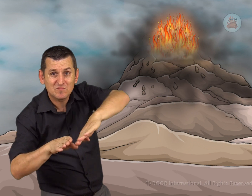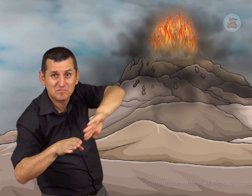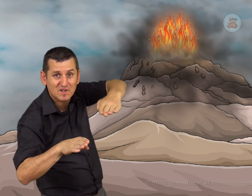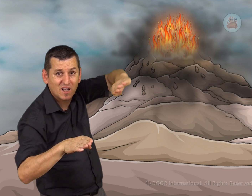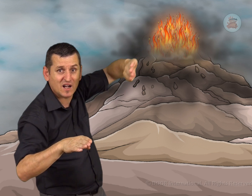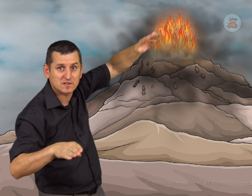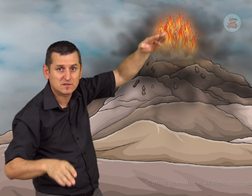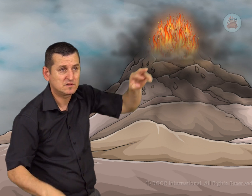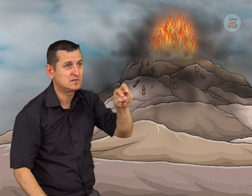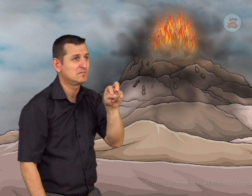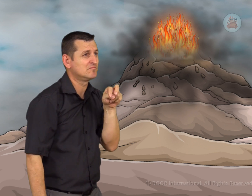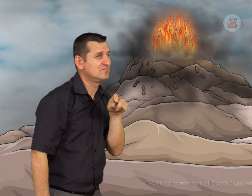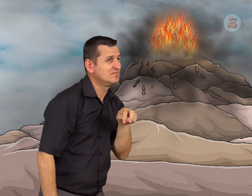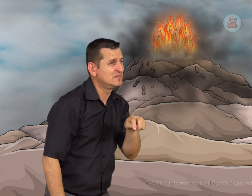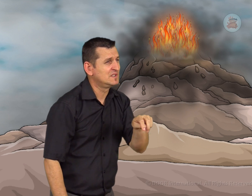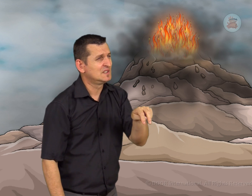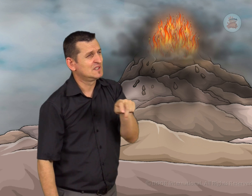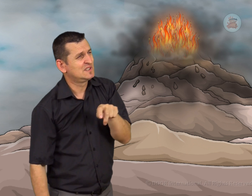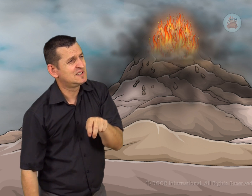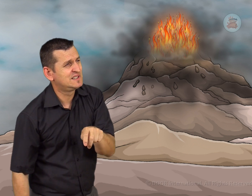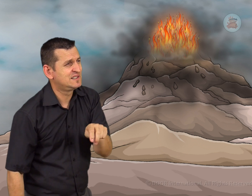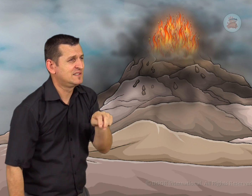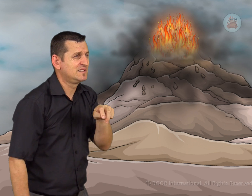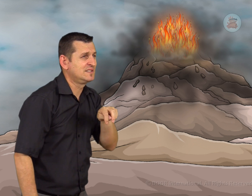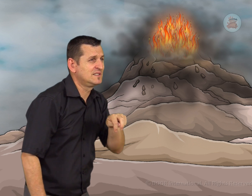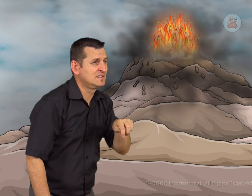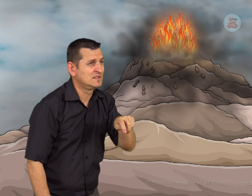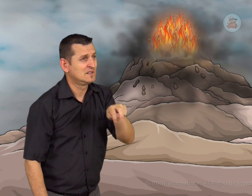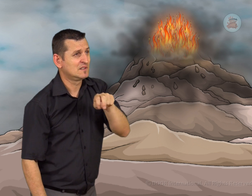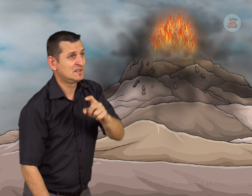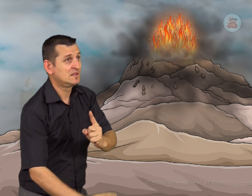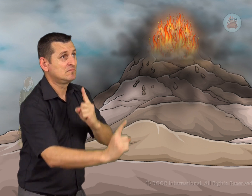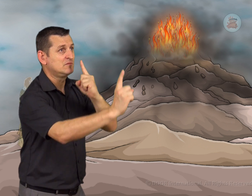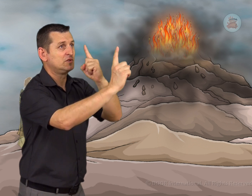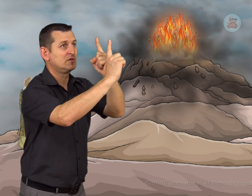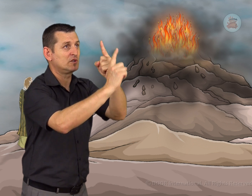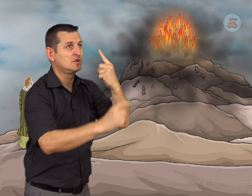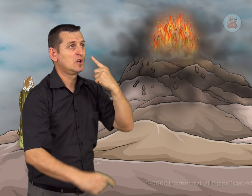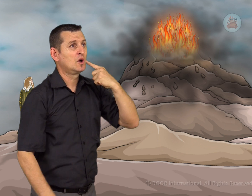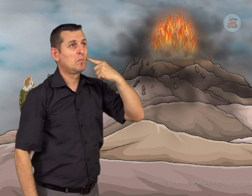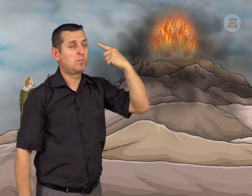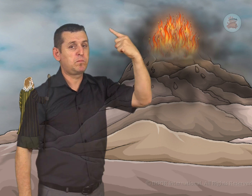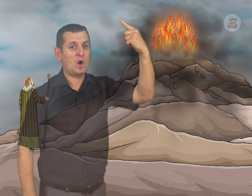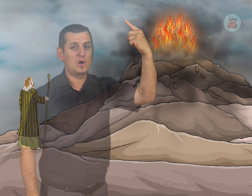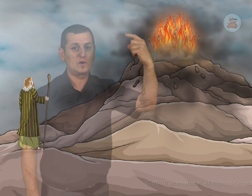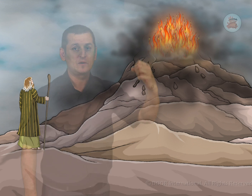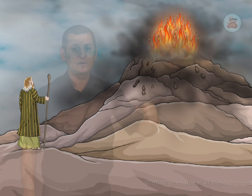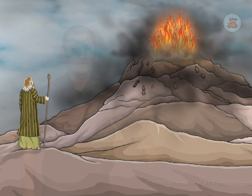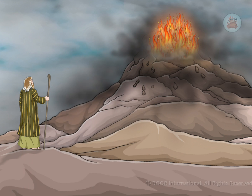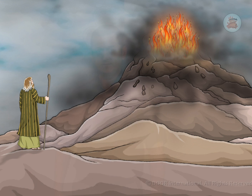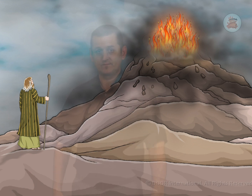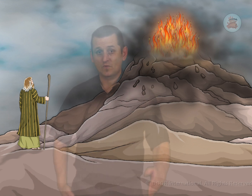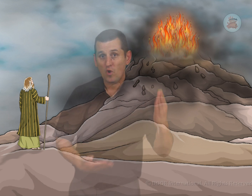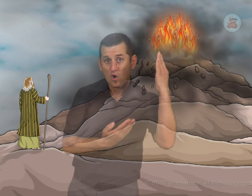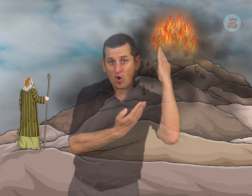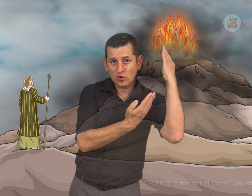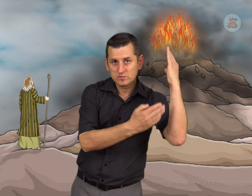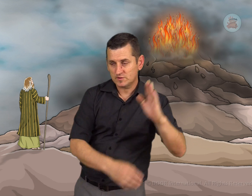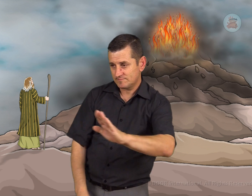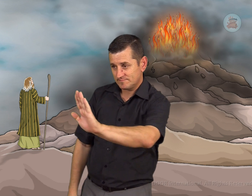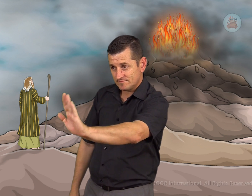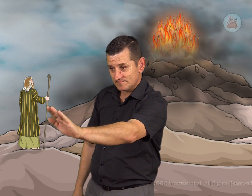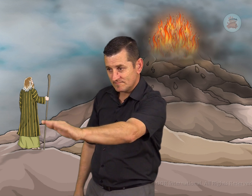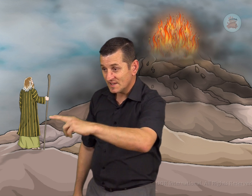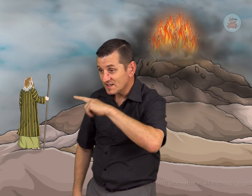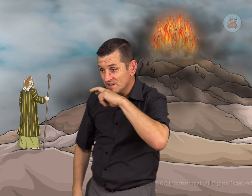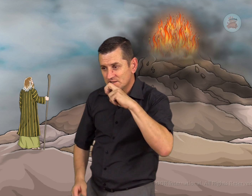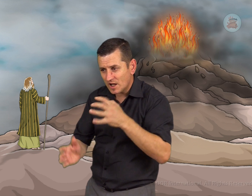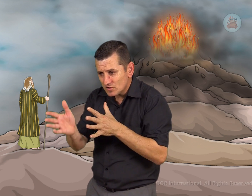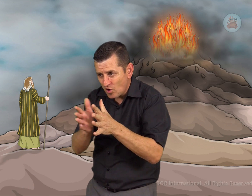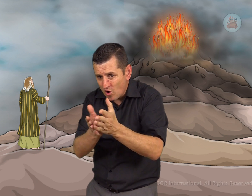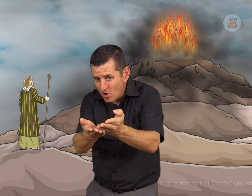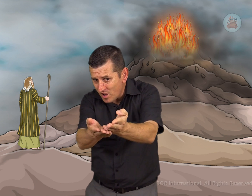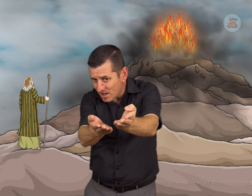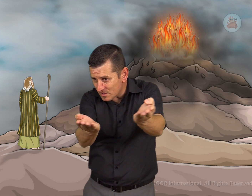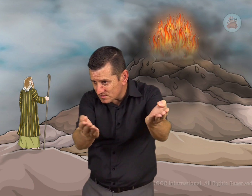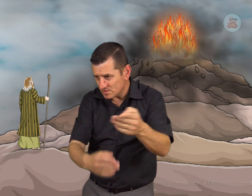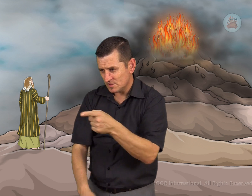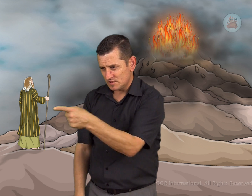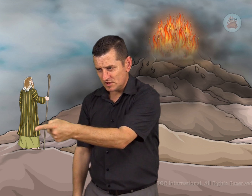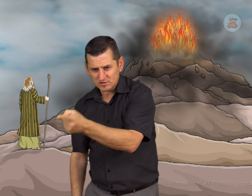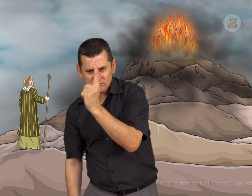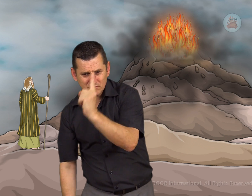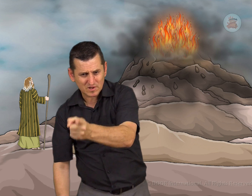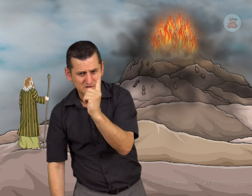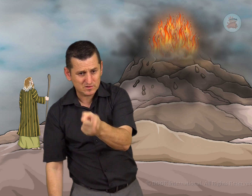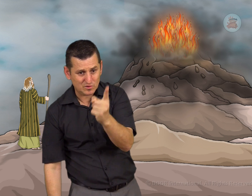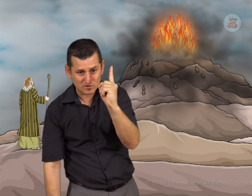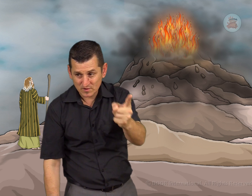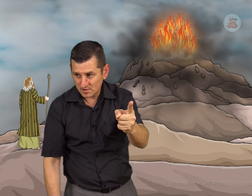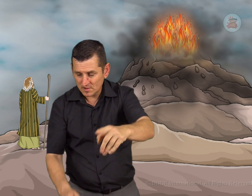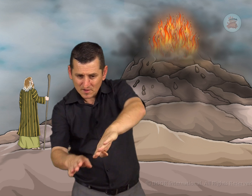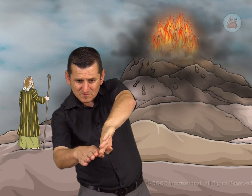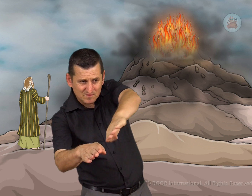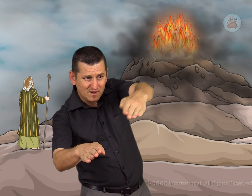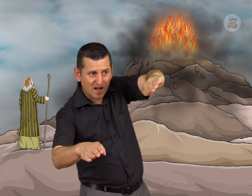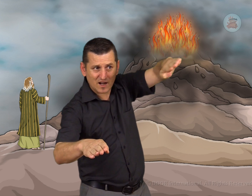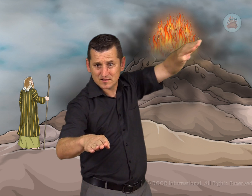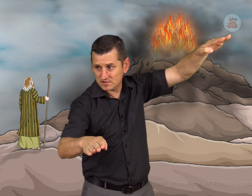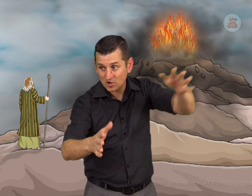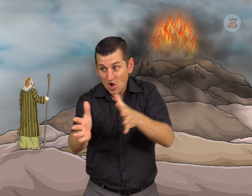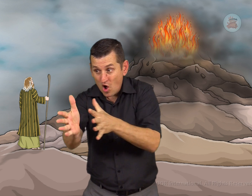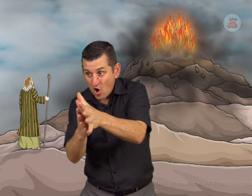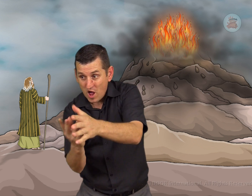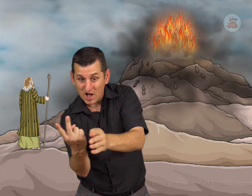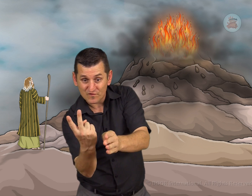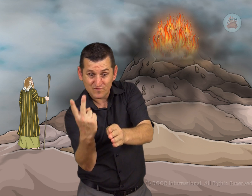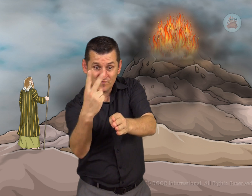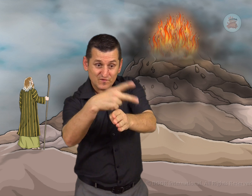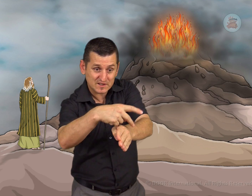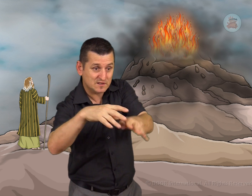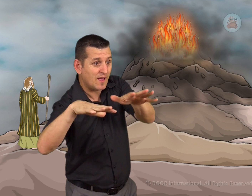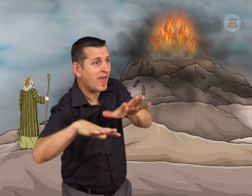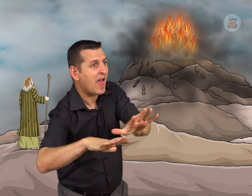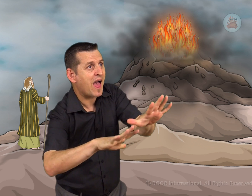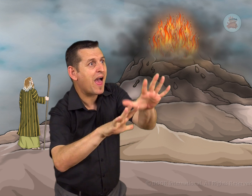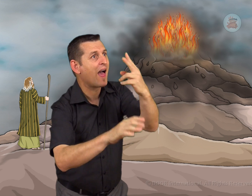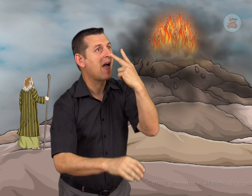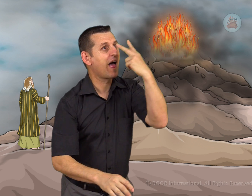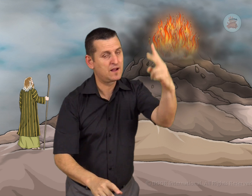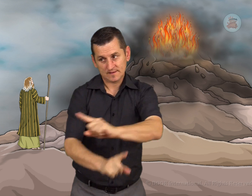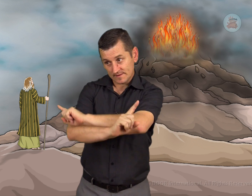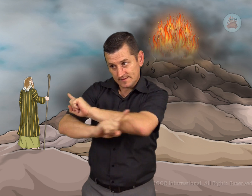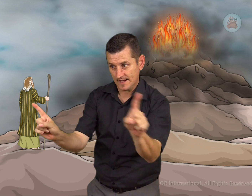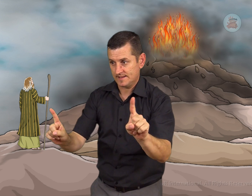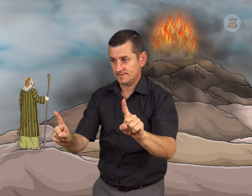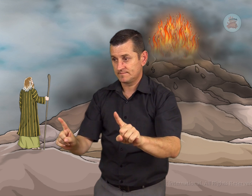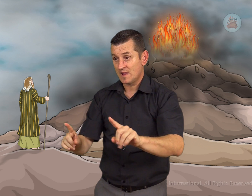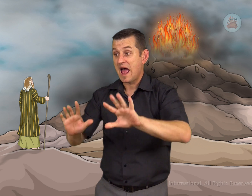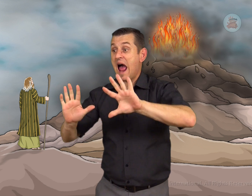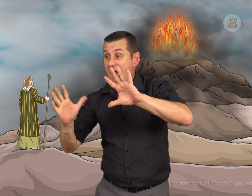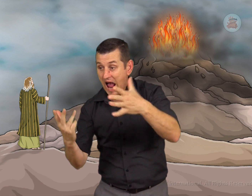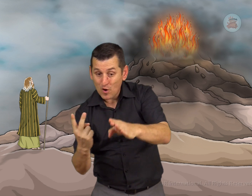The LORD descended to the top of Mount Sinai and called Moses to the summit.